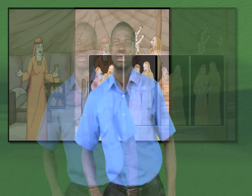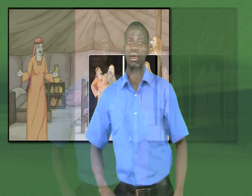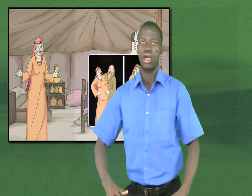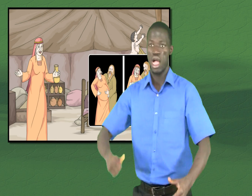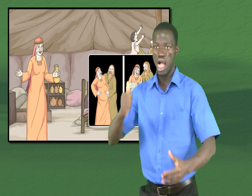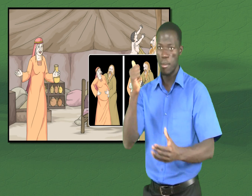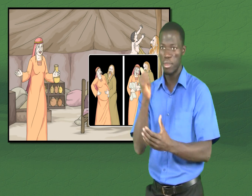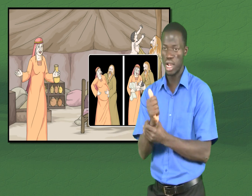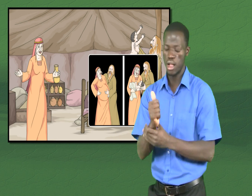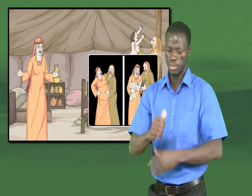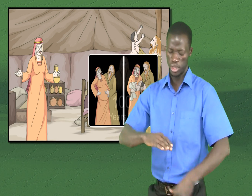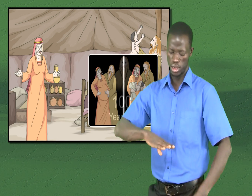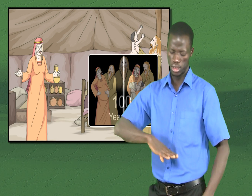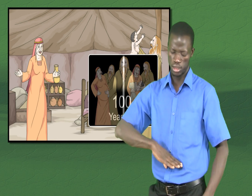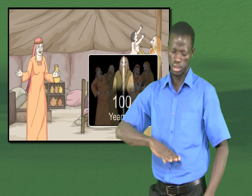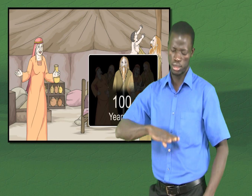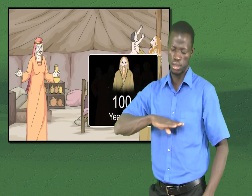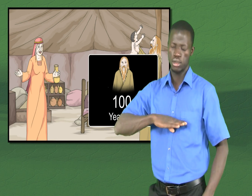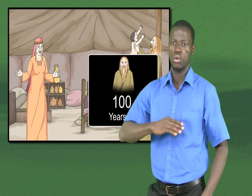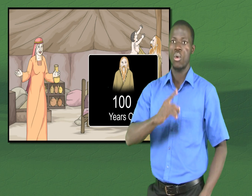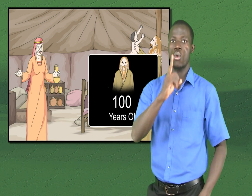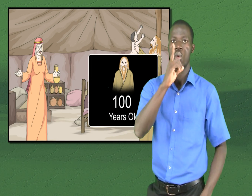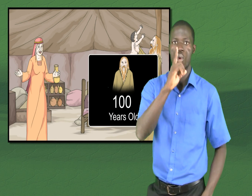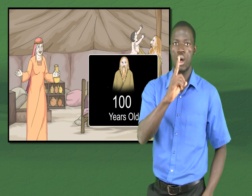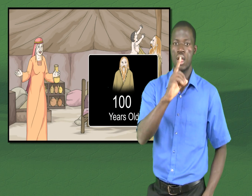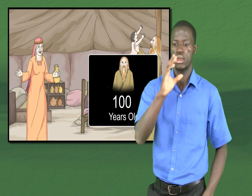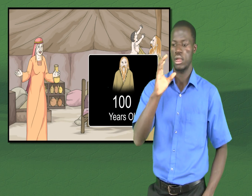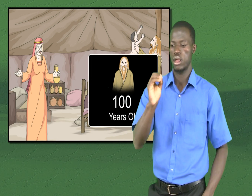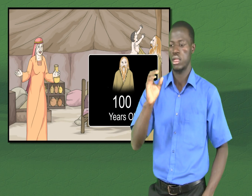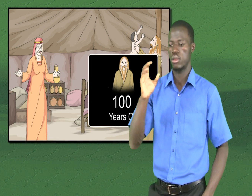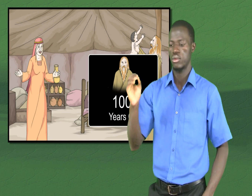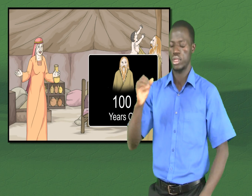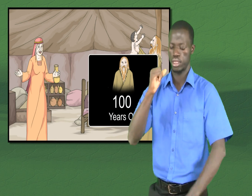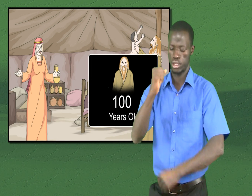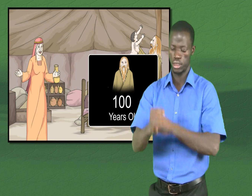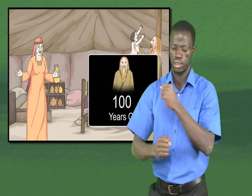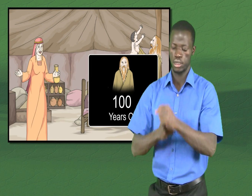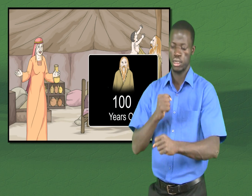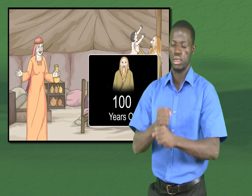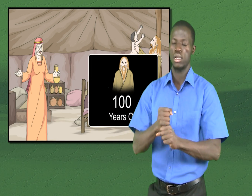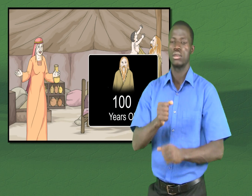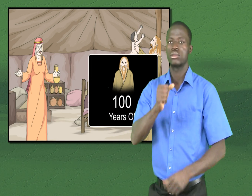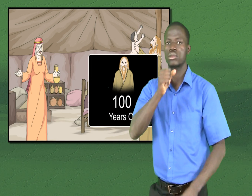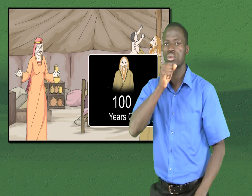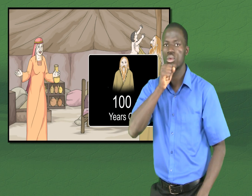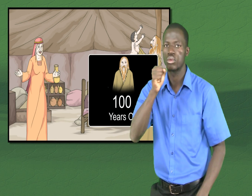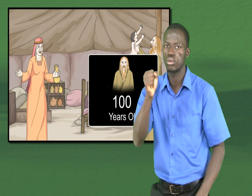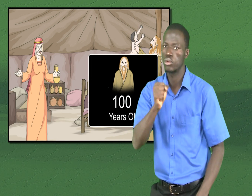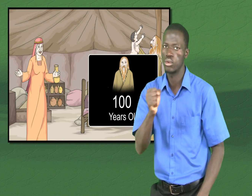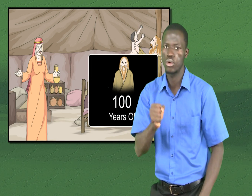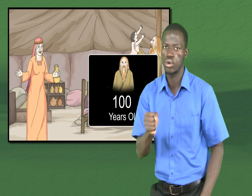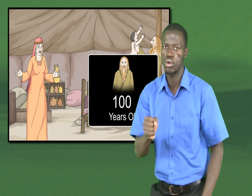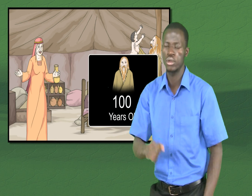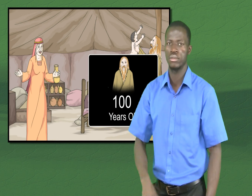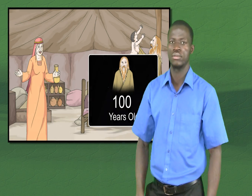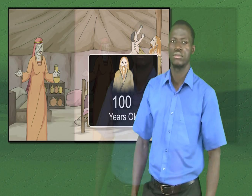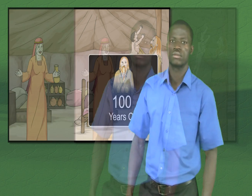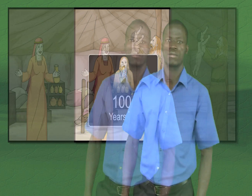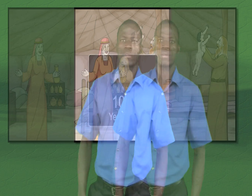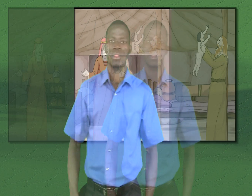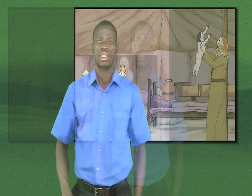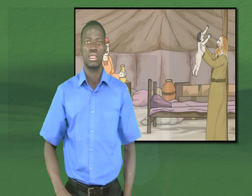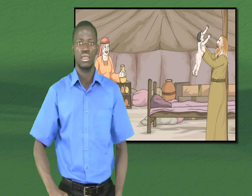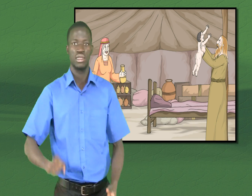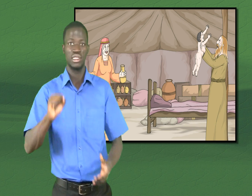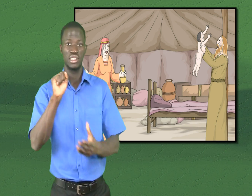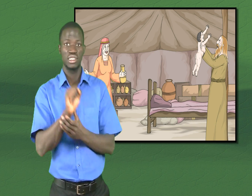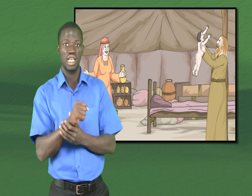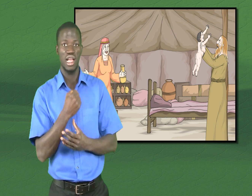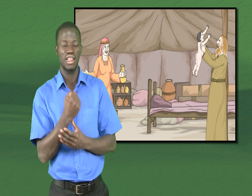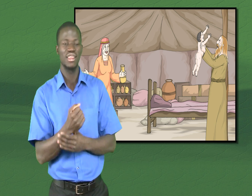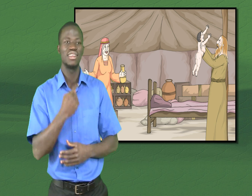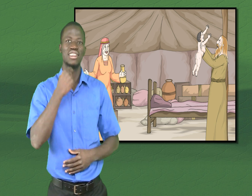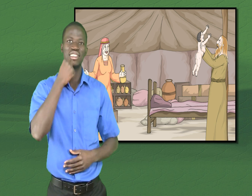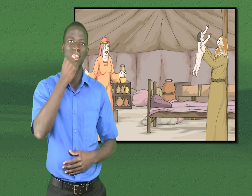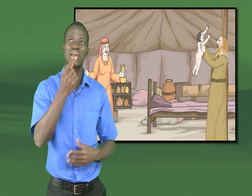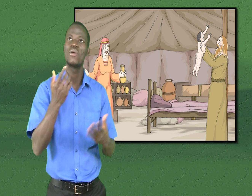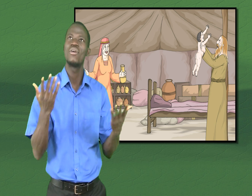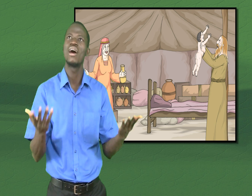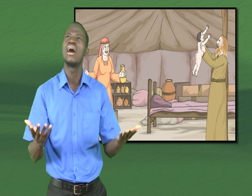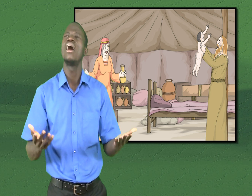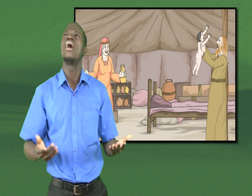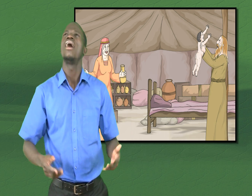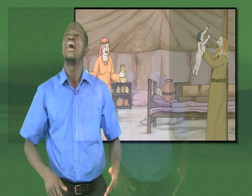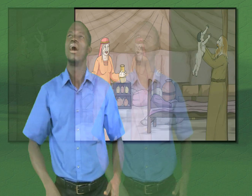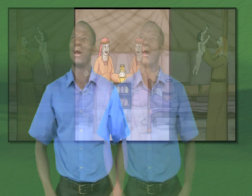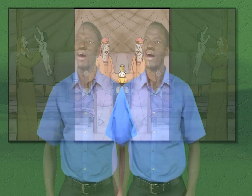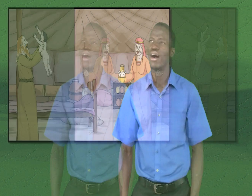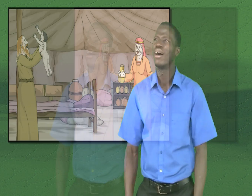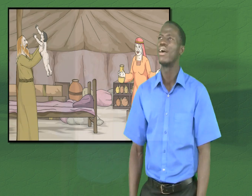Abraham was a hundred years old when his son Isaac was born to him.